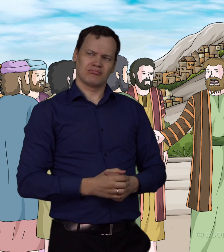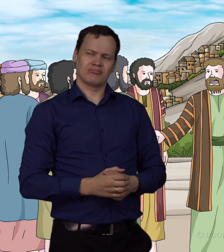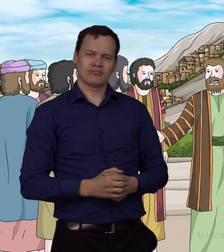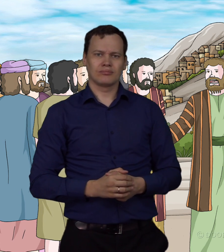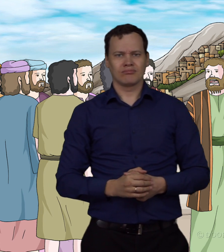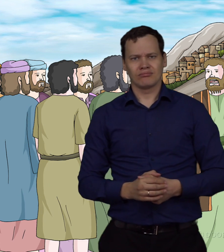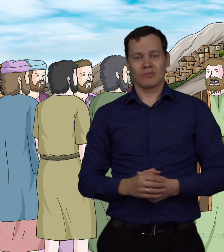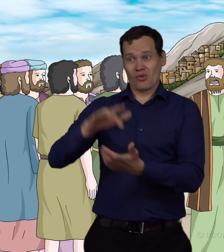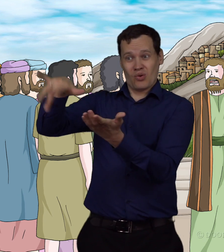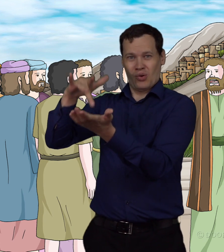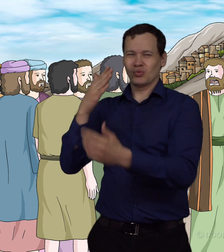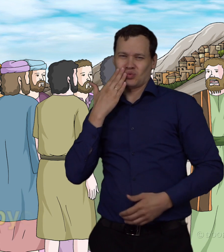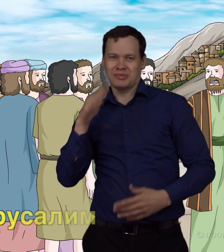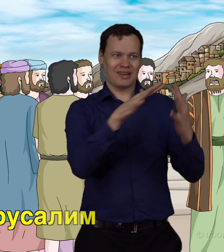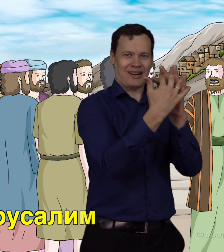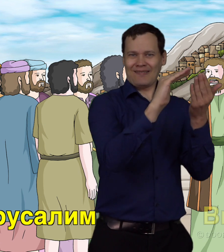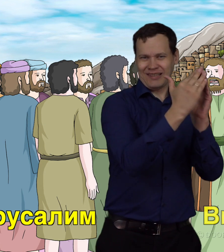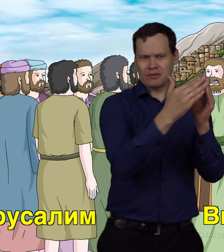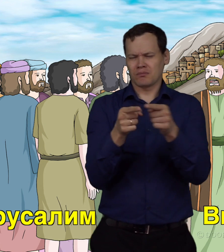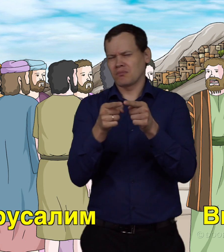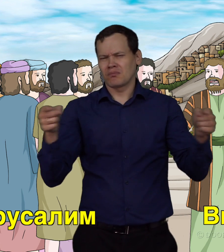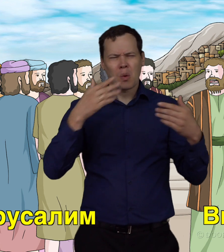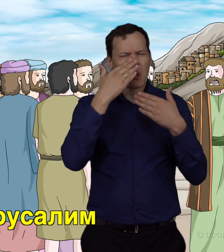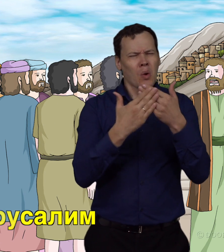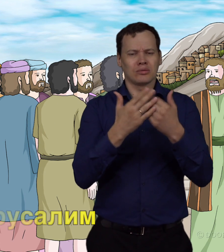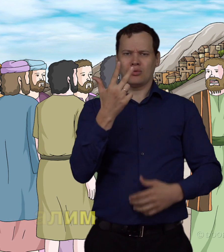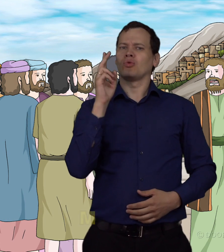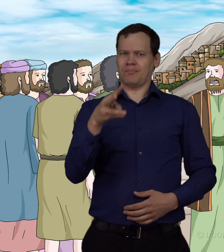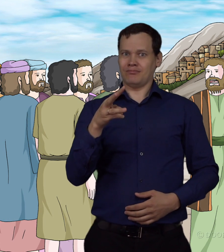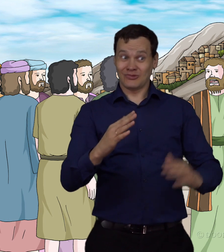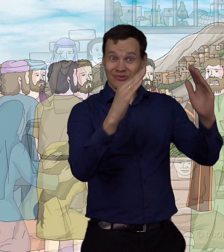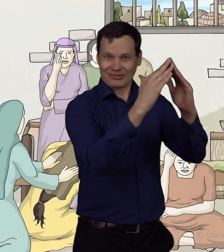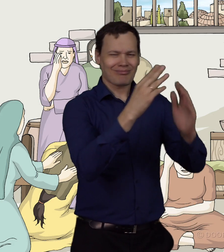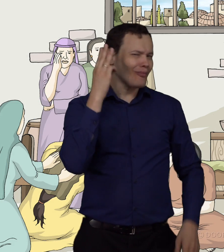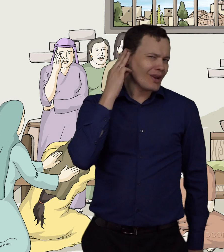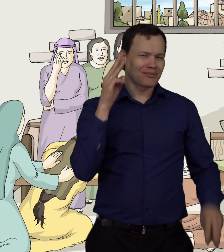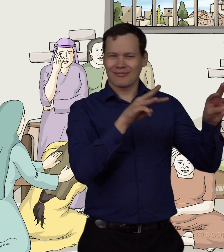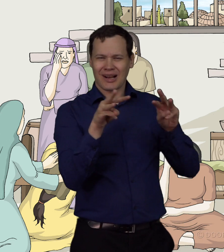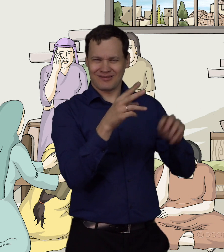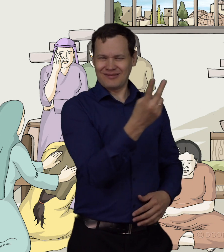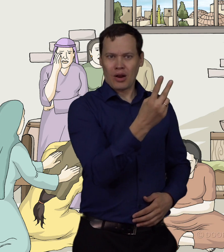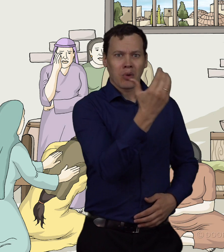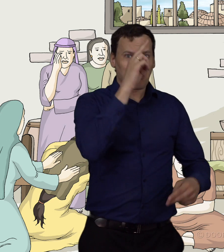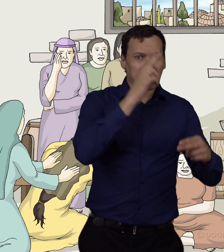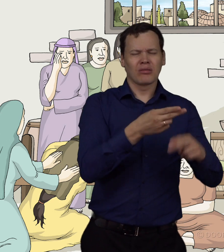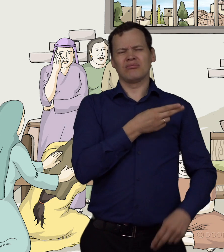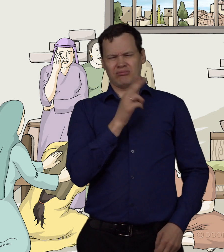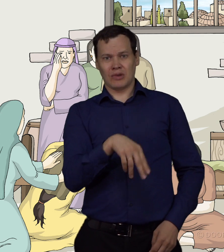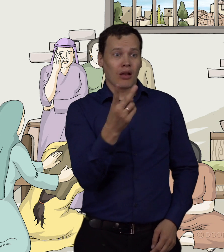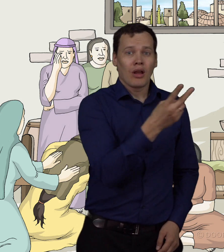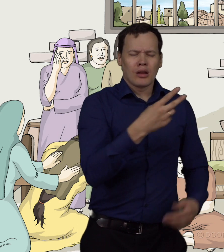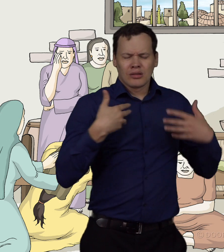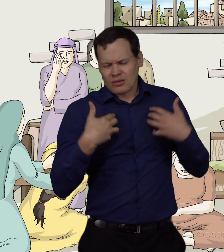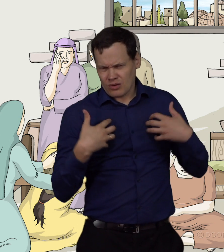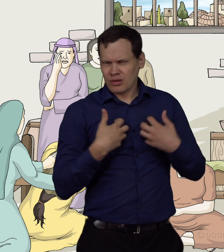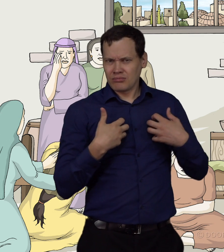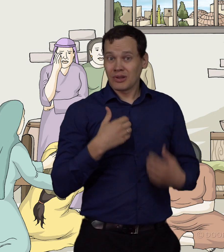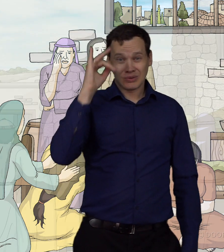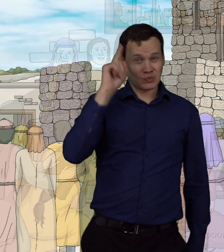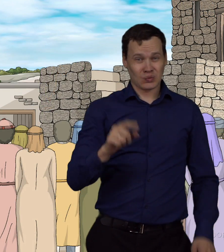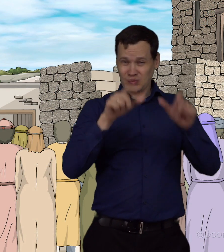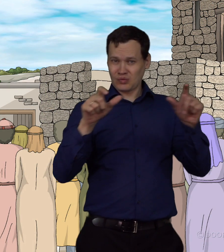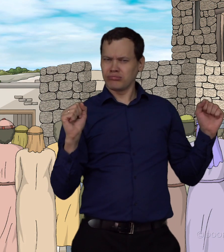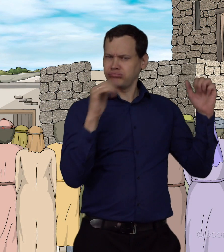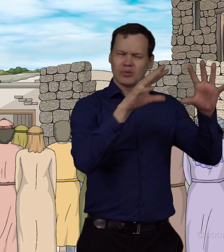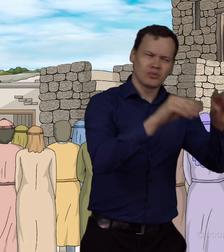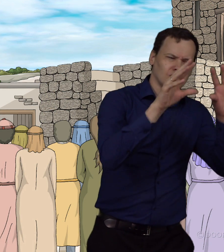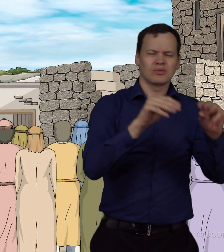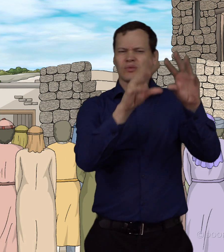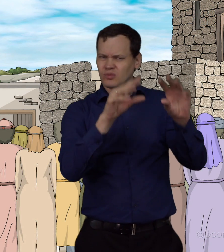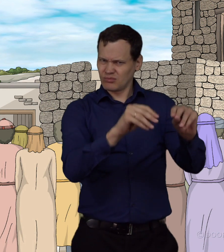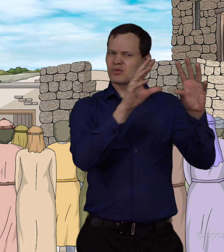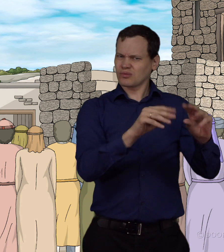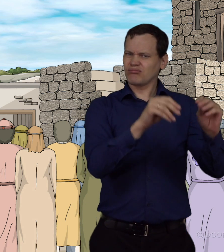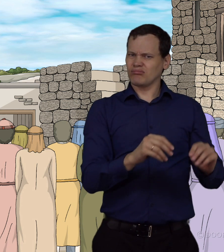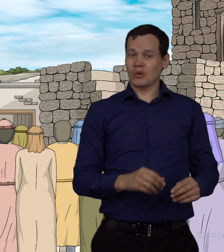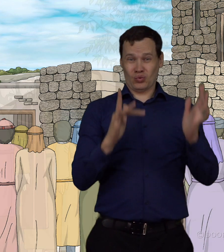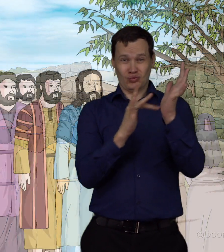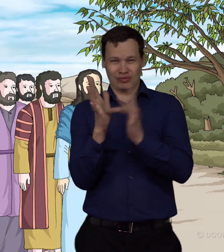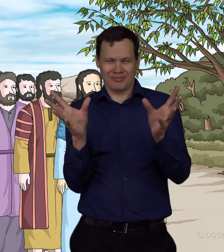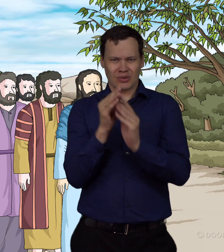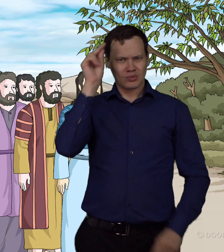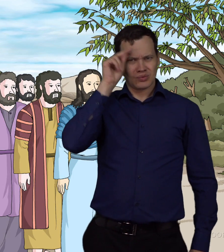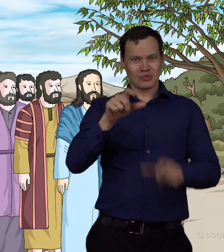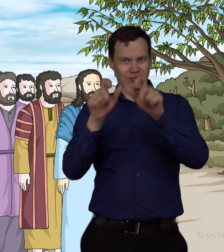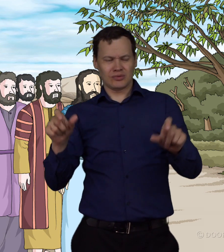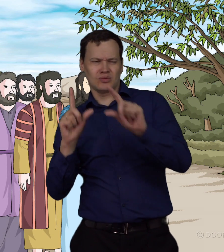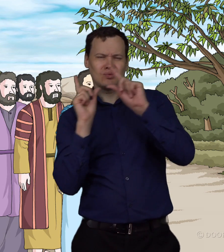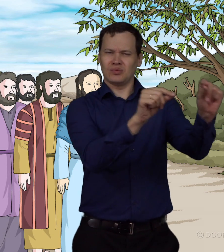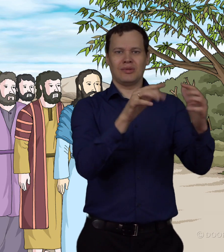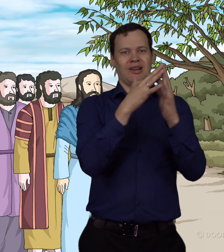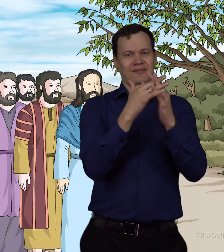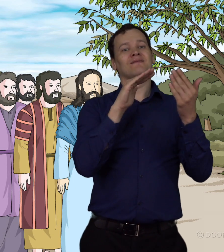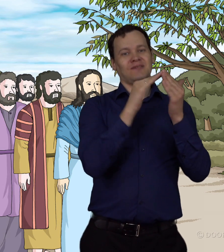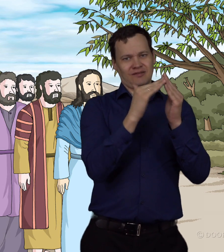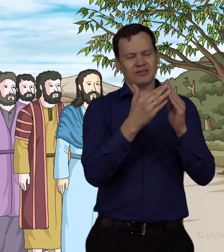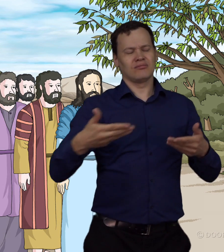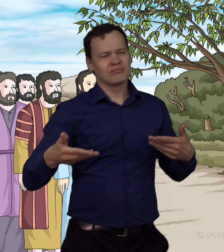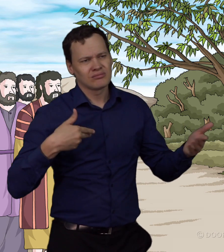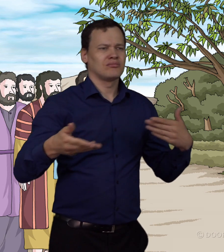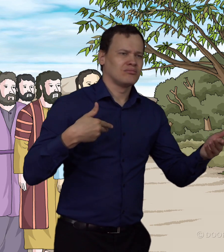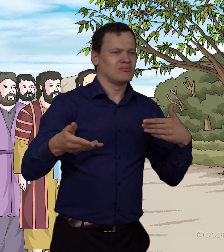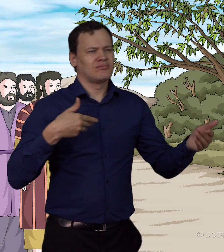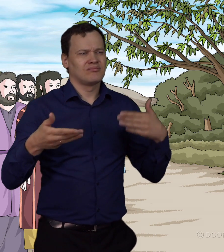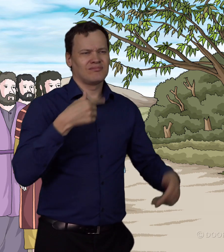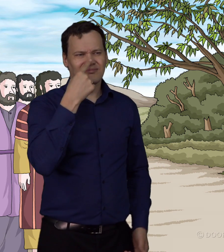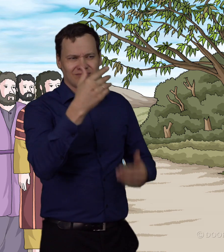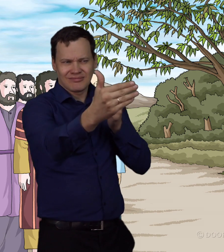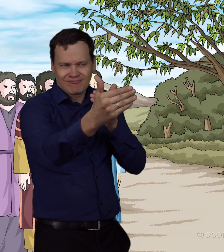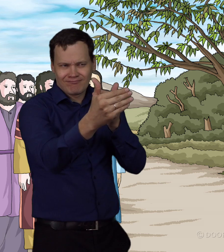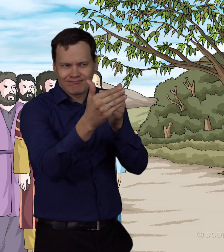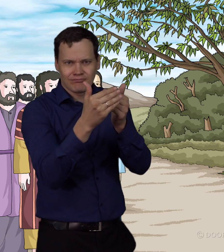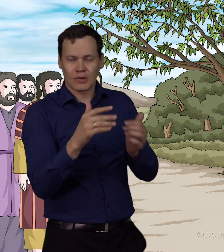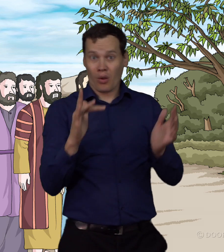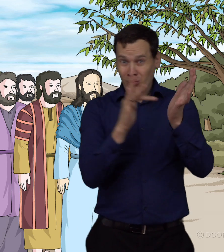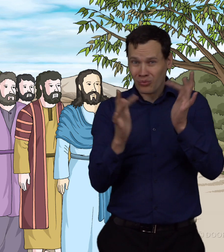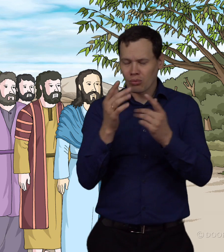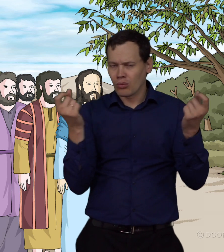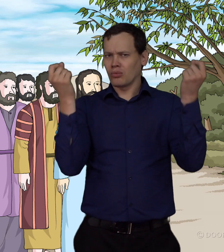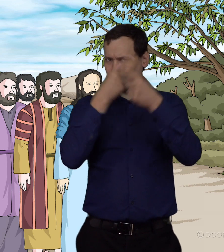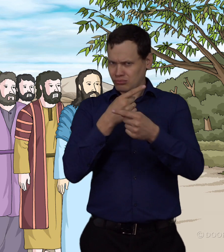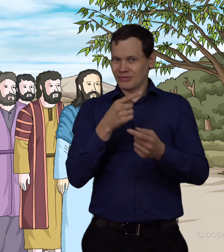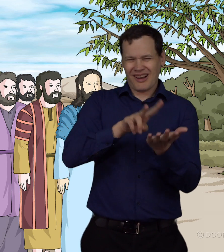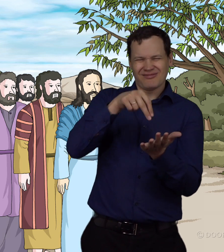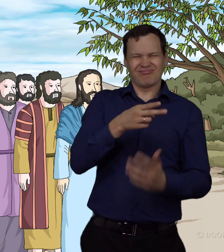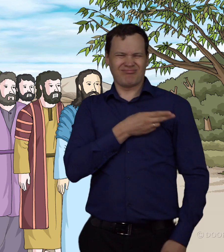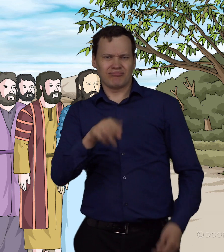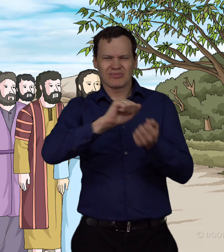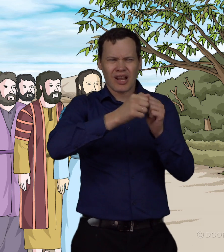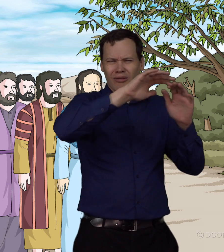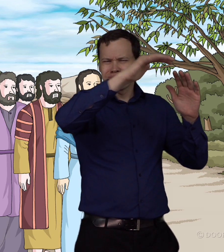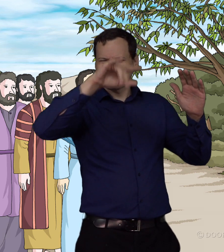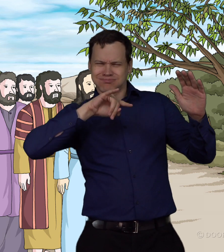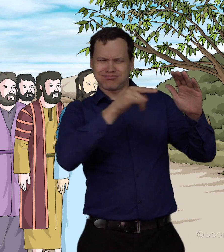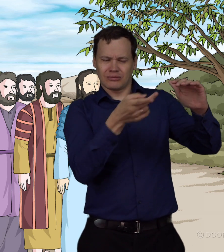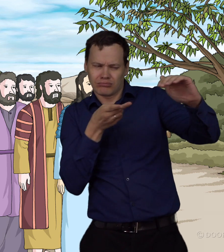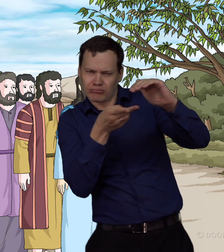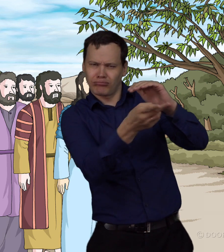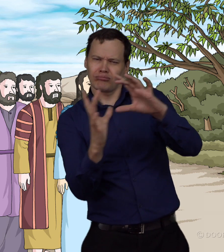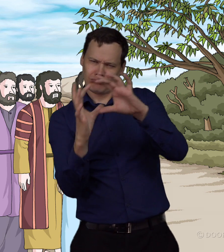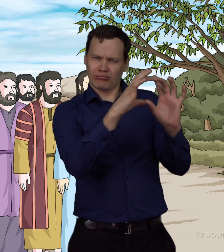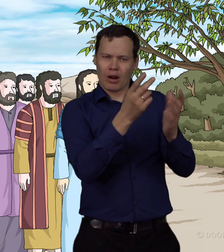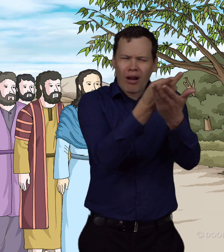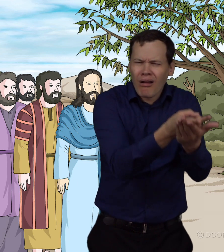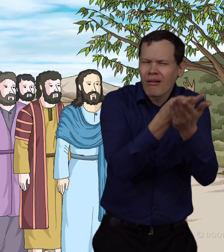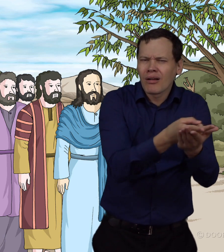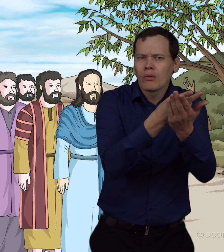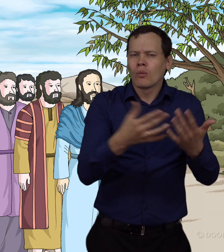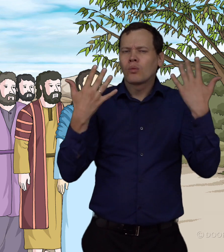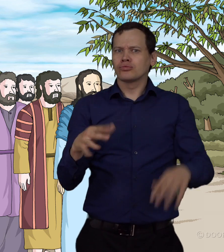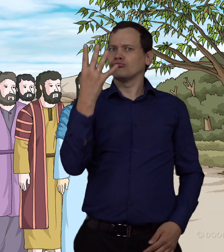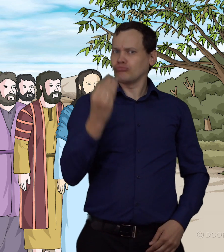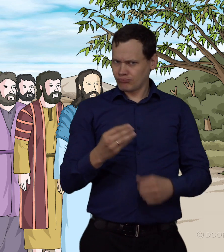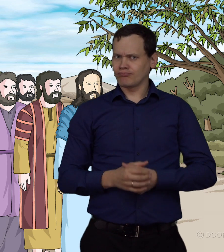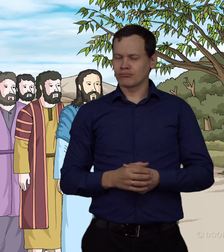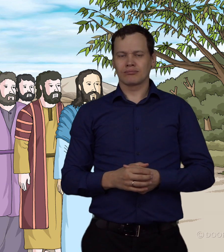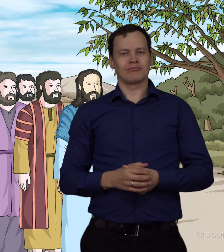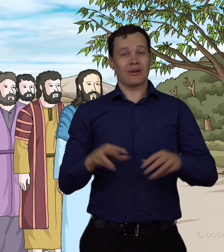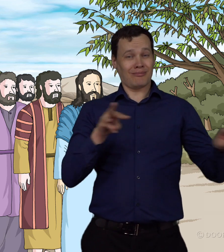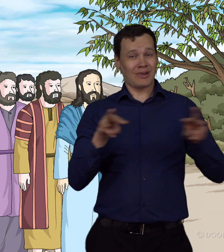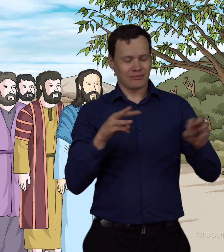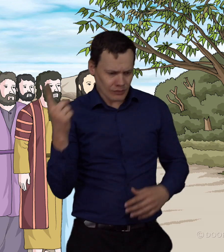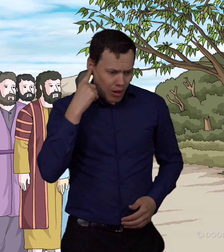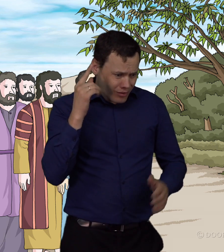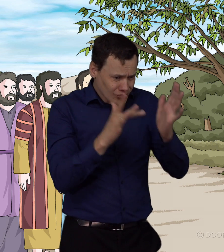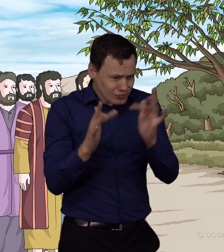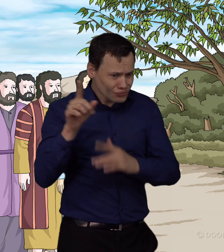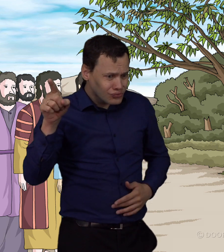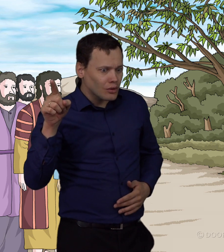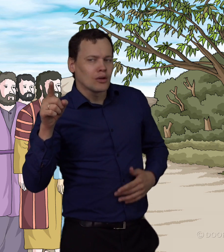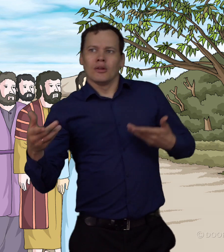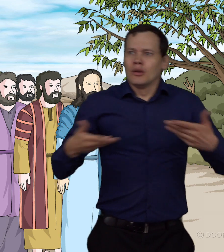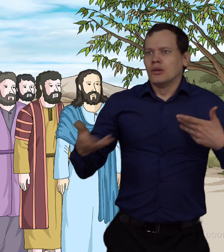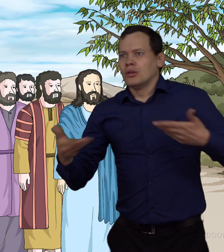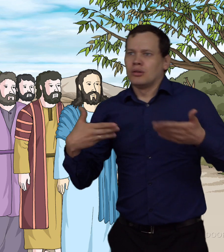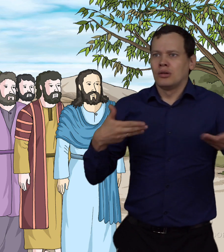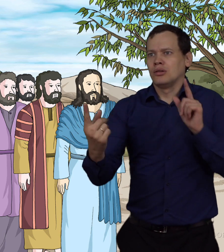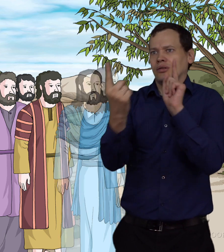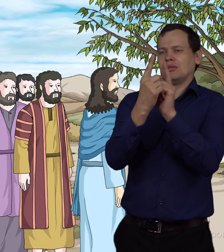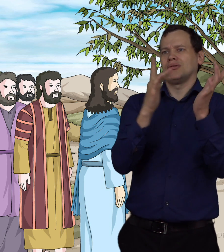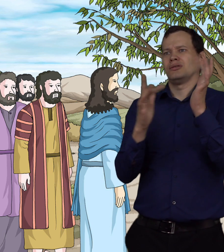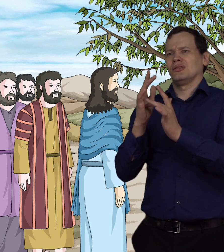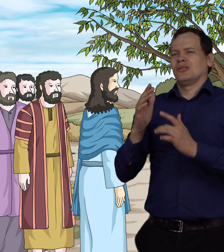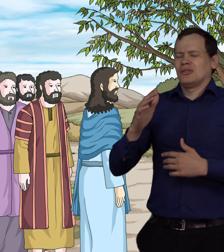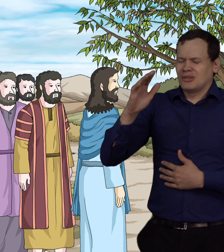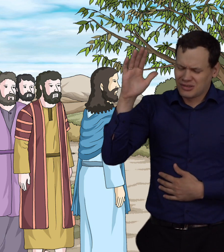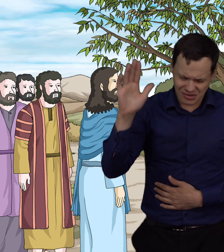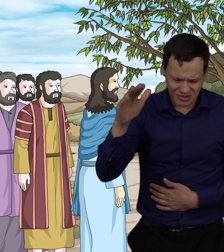Now Bethany was near Jerusalem, a little less than two miles away, and many of the Jews had come to Martha and Mary to console them in the loss of their brother.